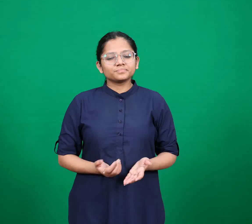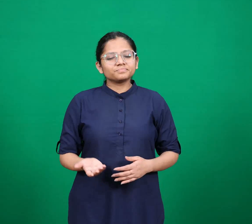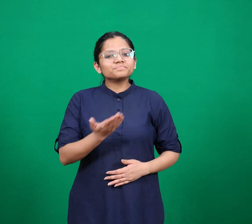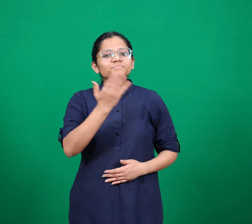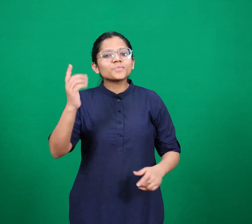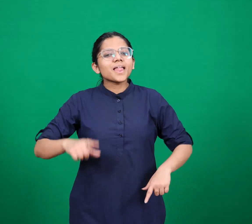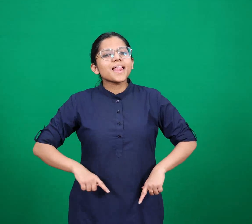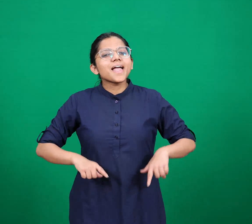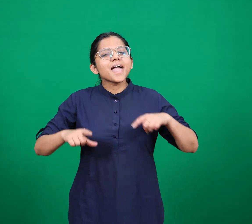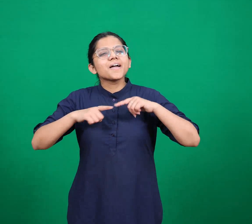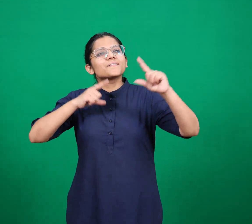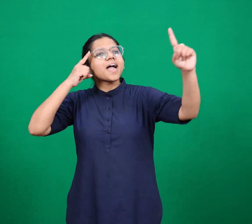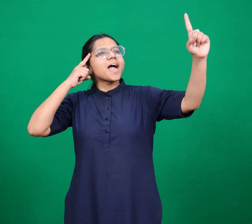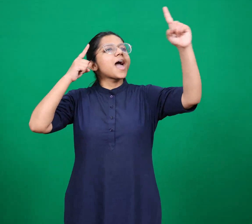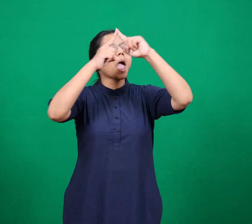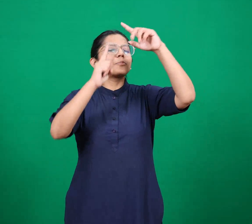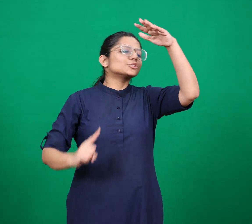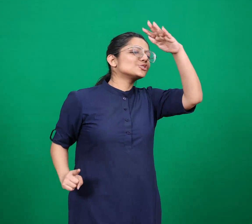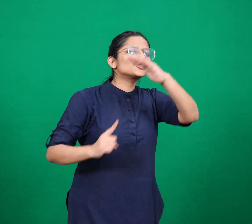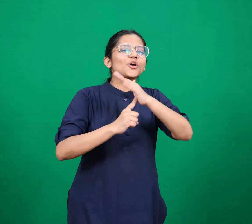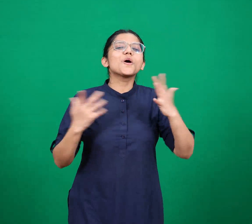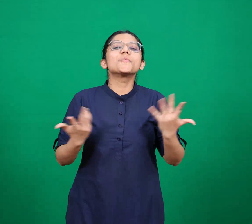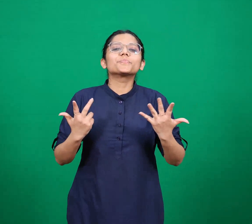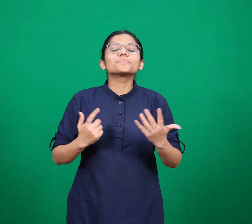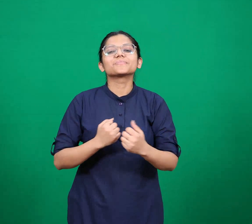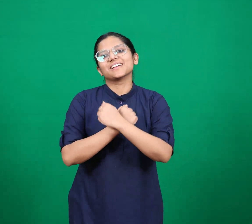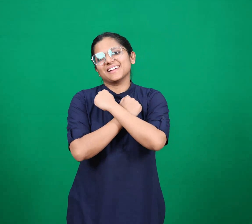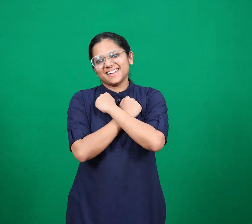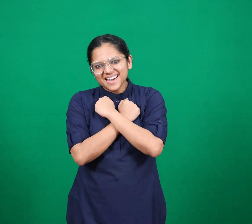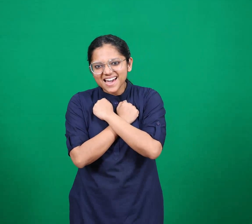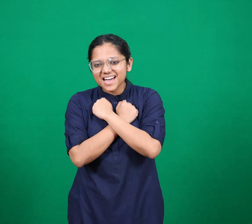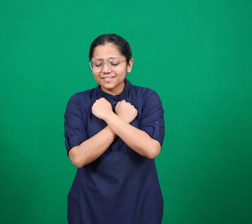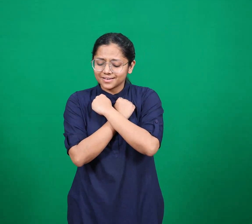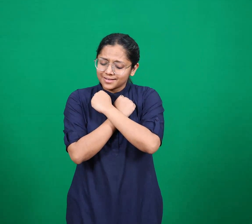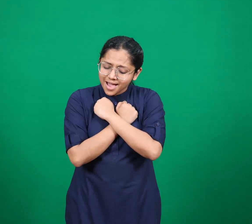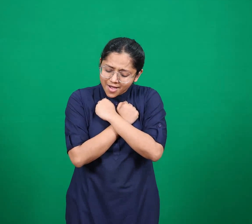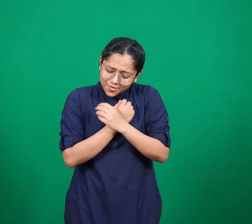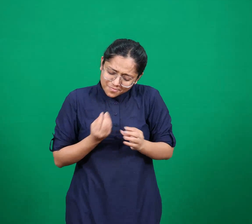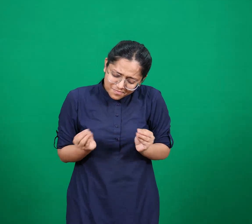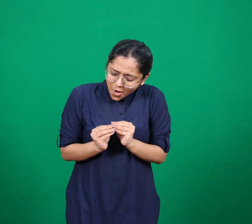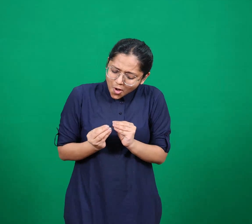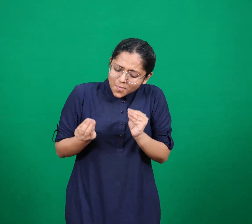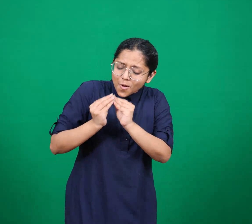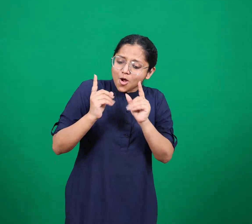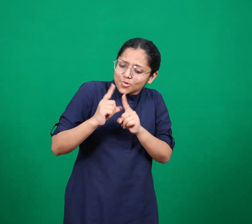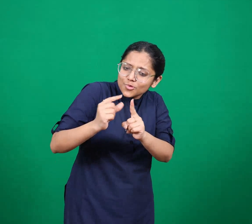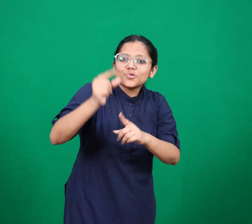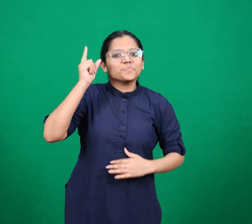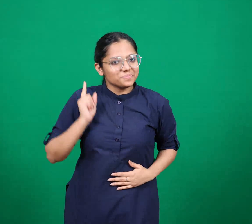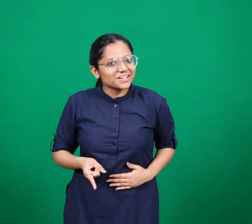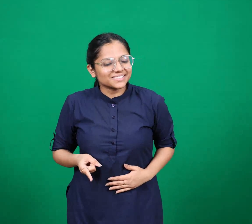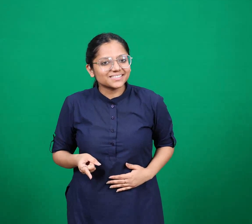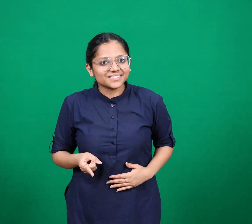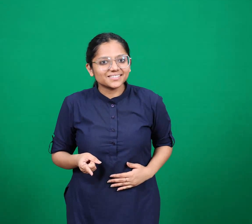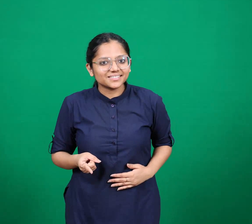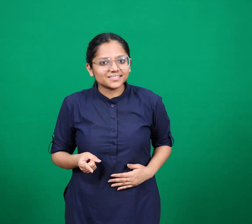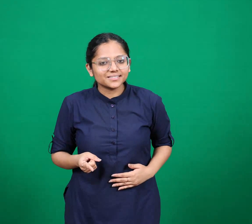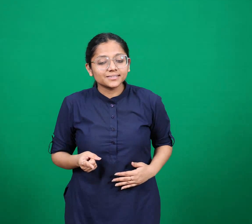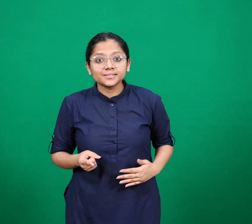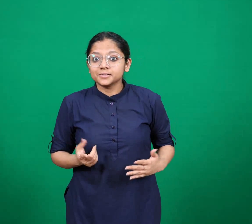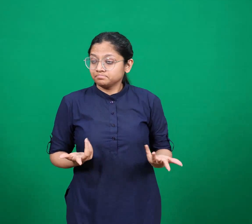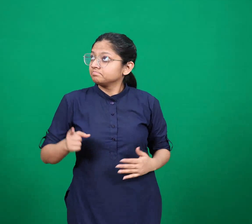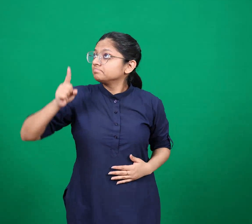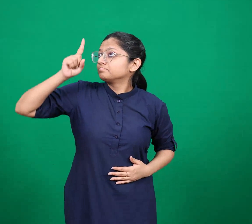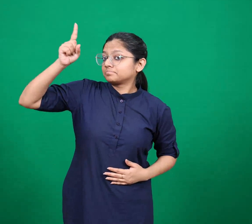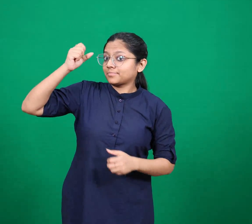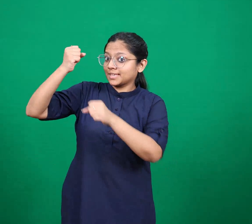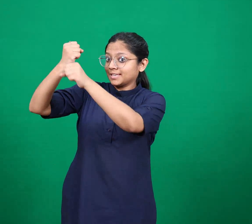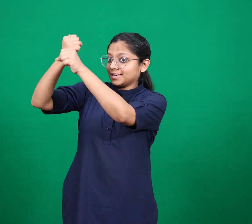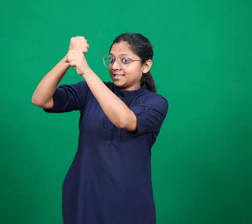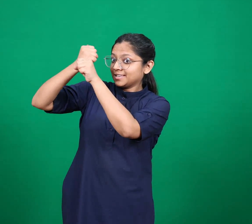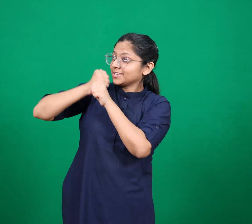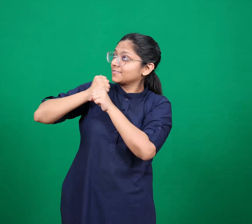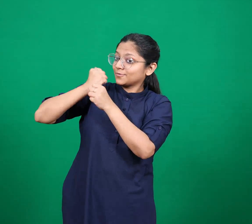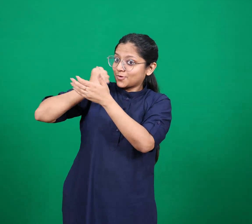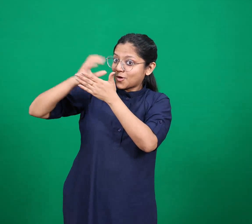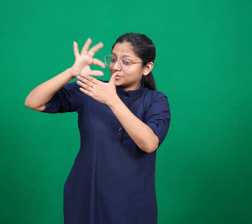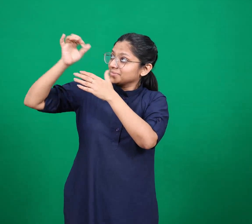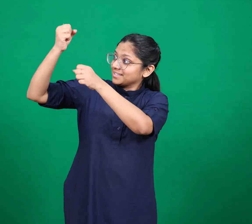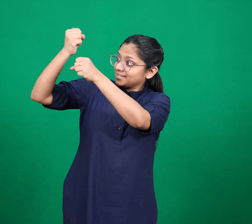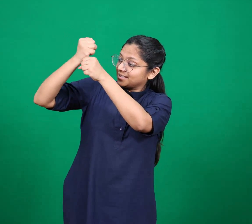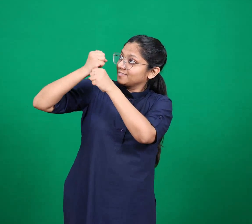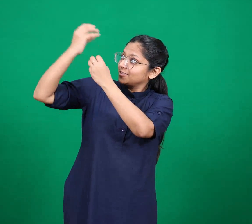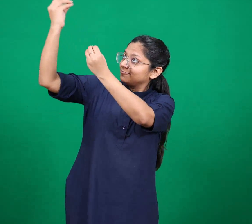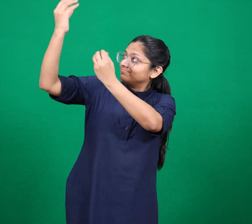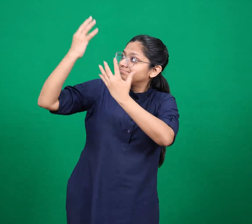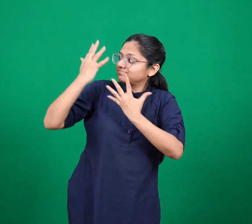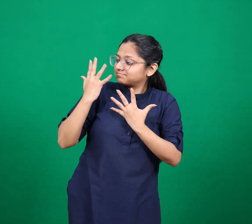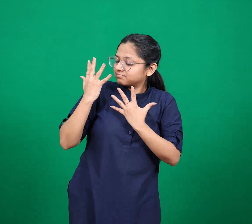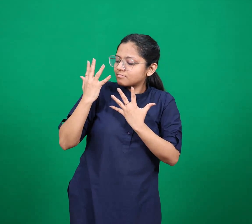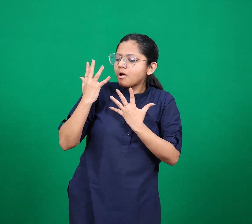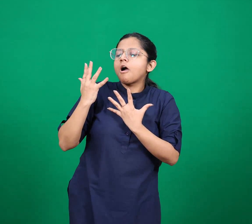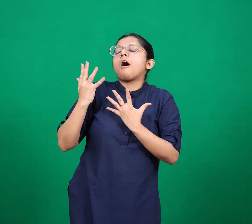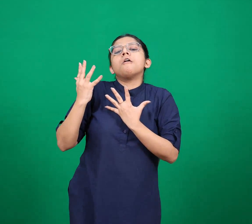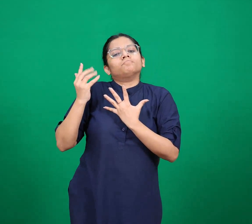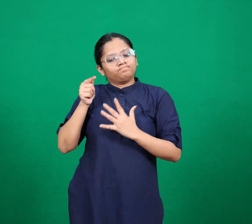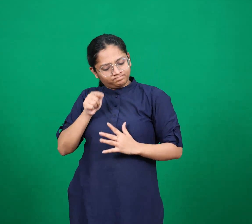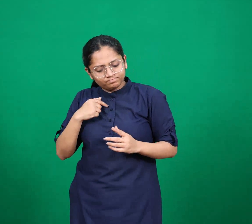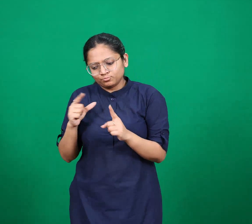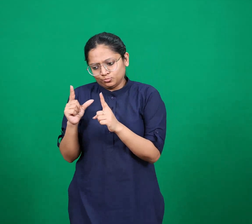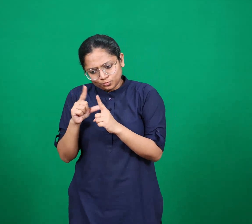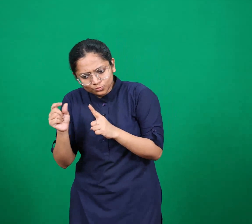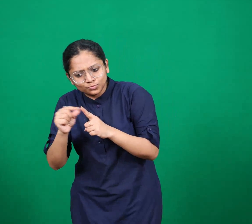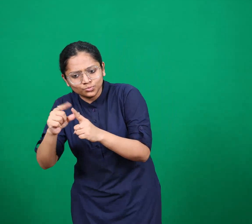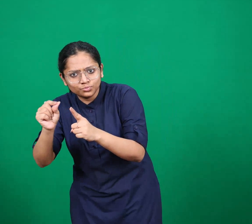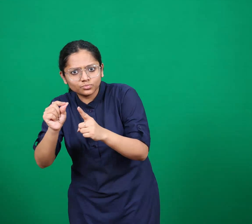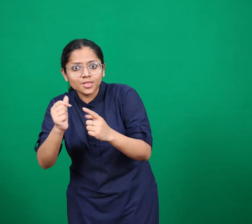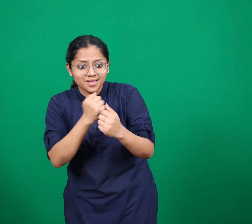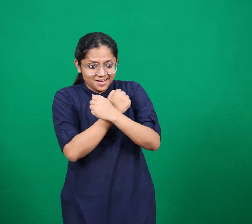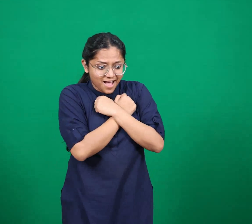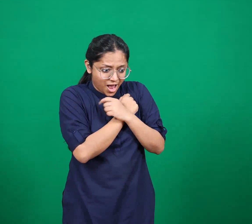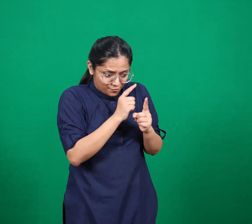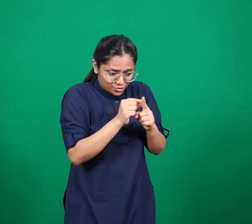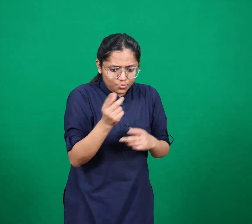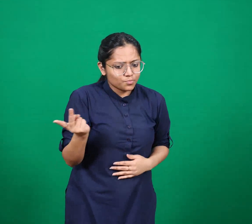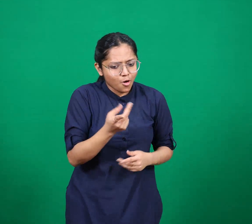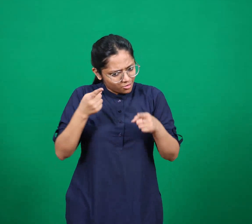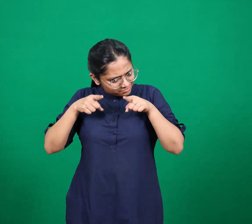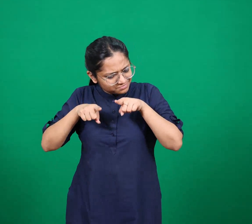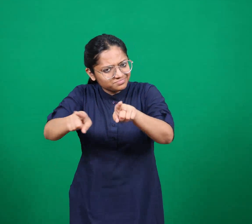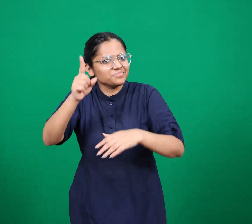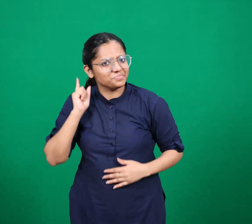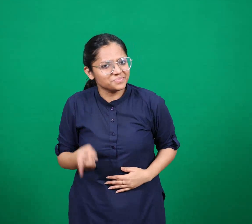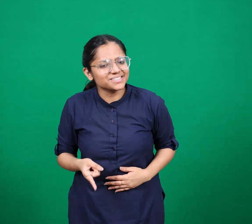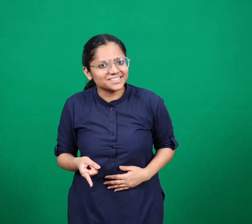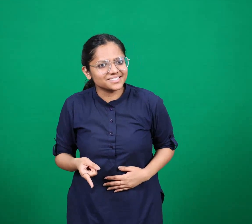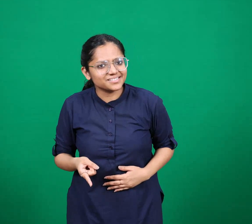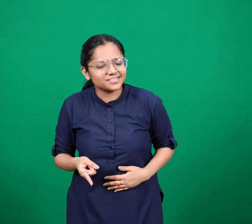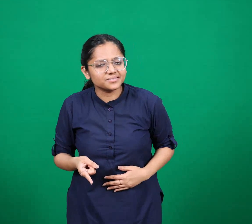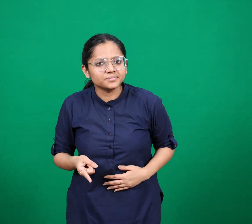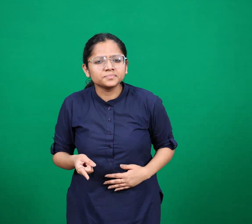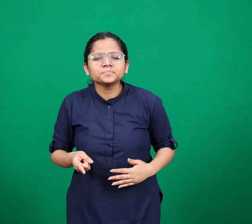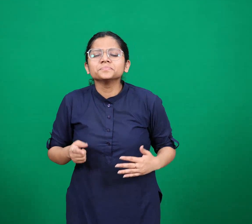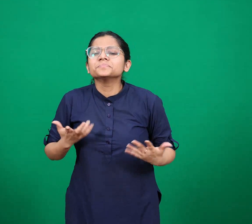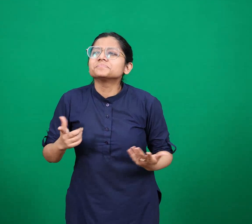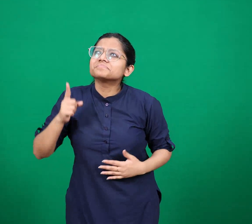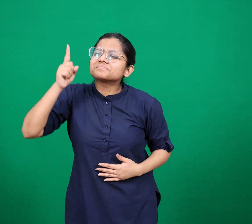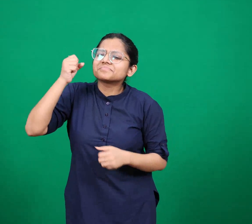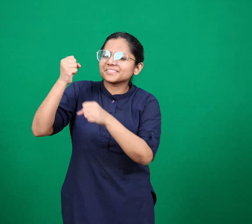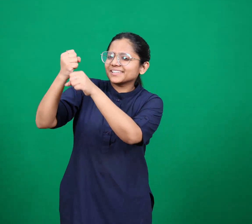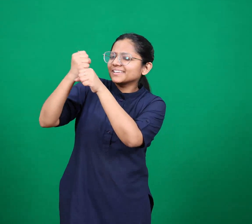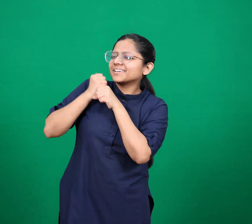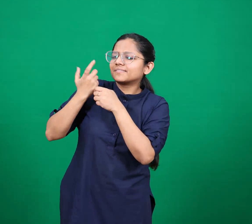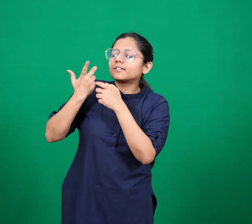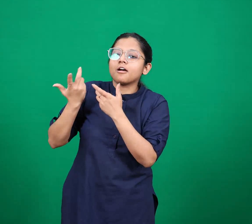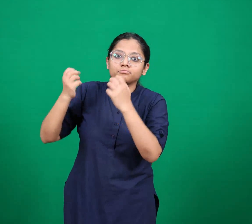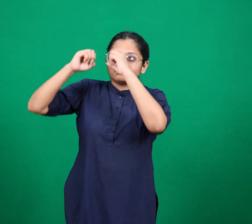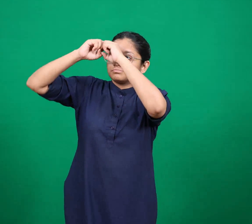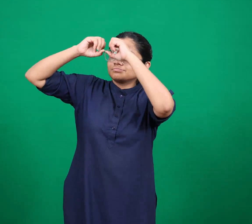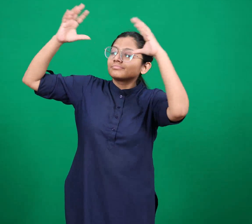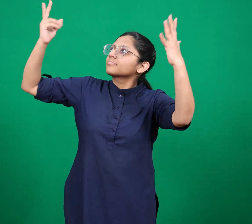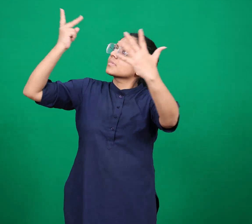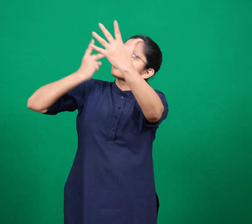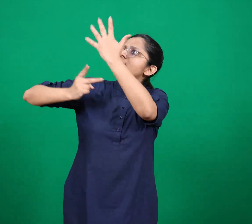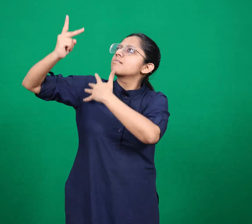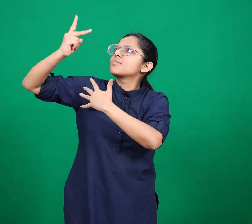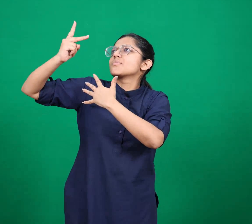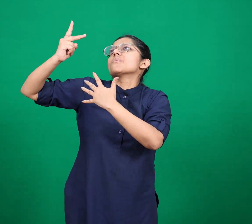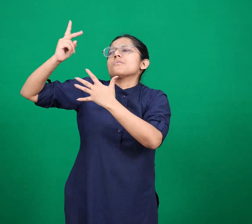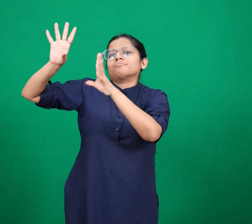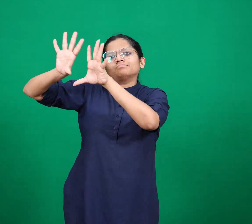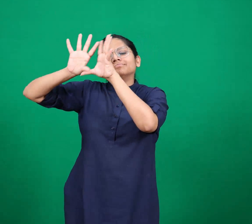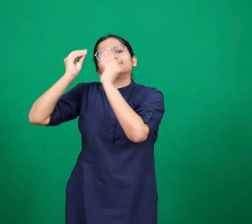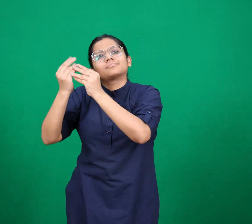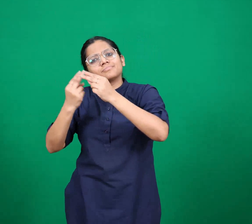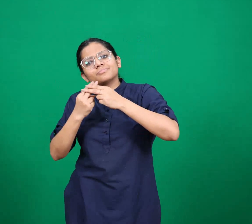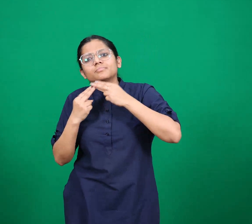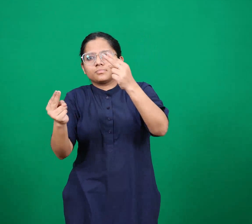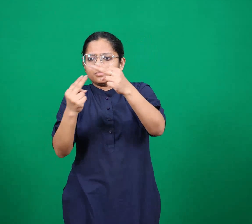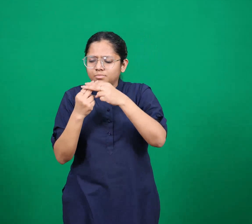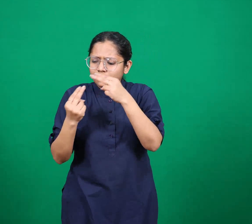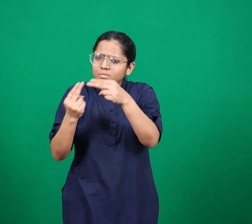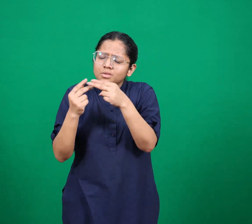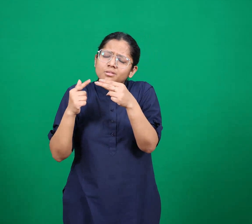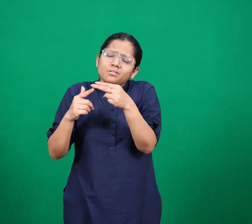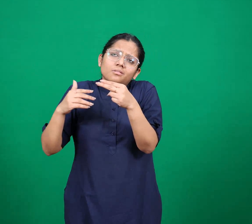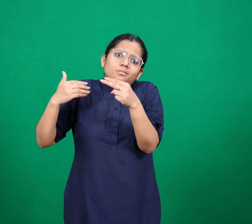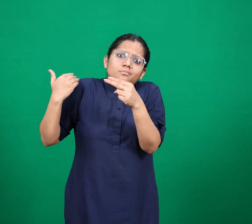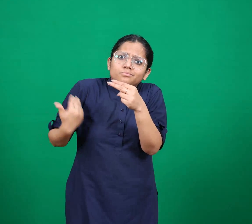Earnestly pursue love and eagerly desire spiritual gifts, especially the gift of prophecy.